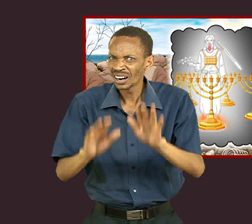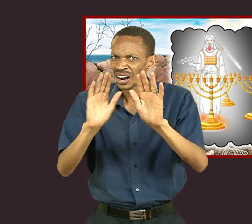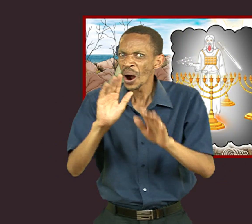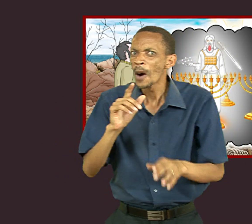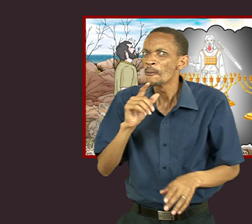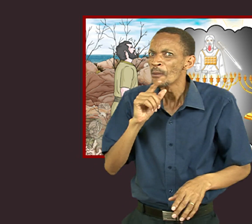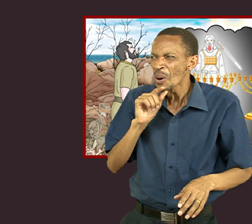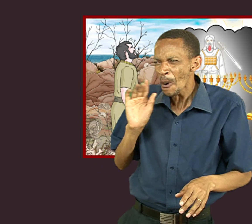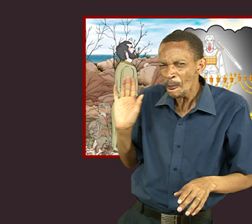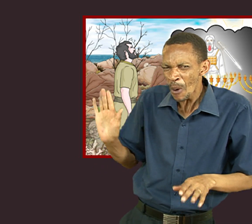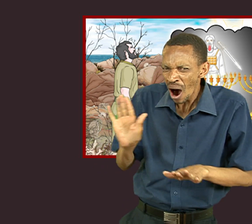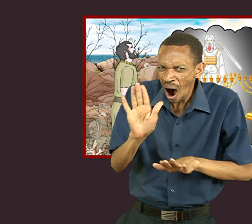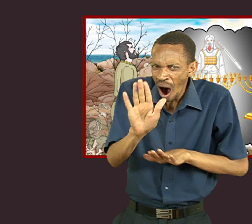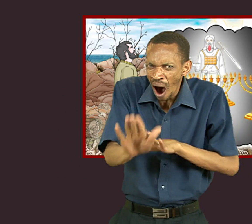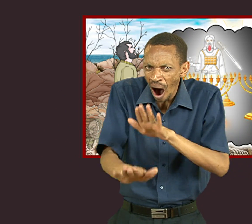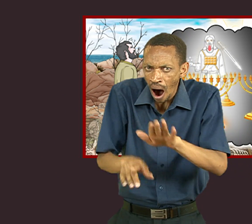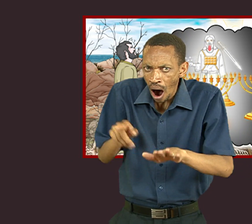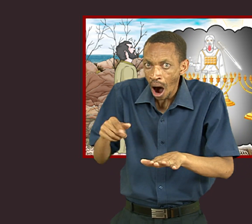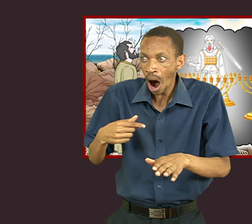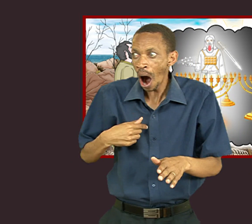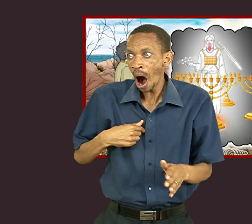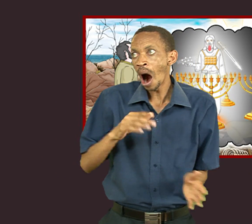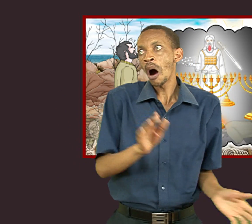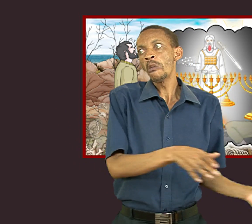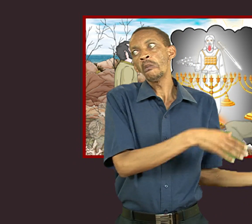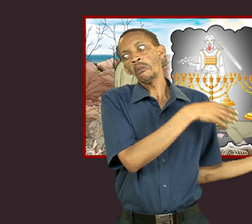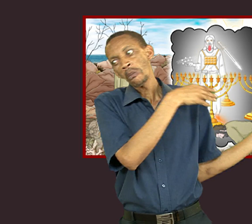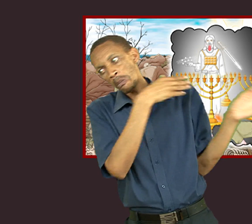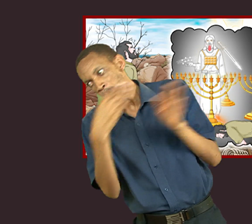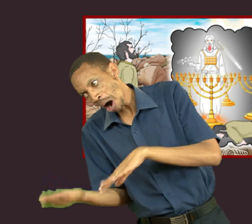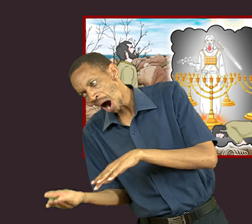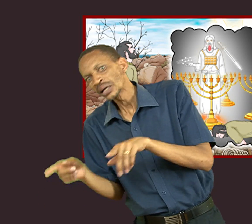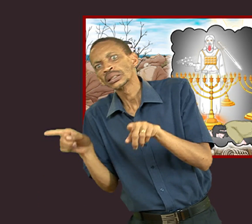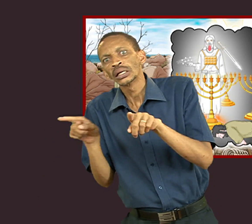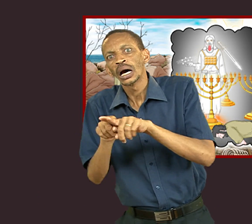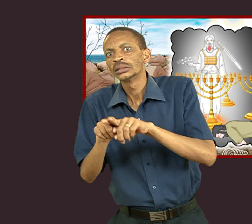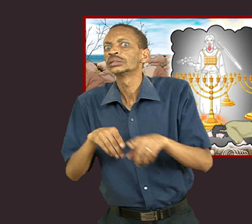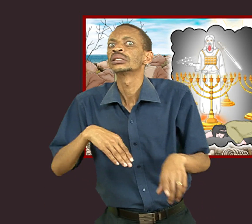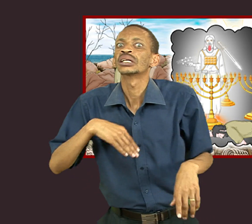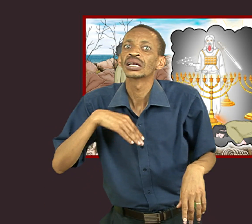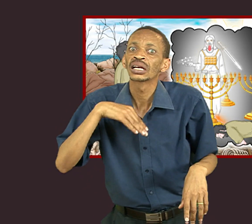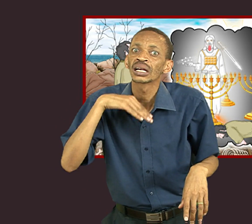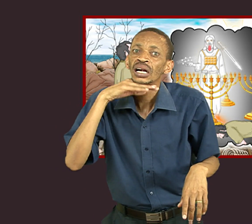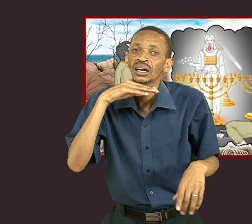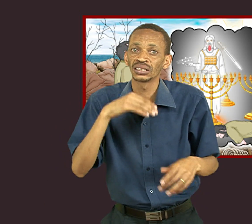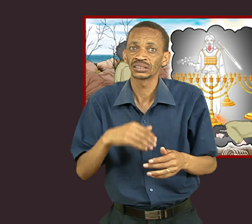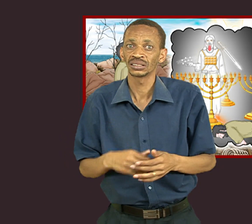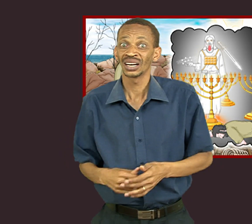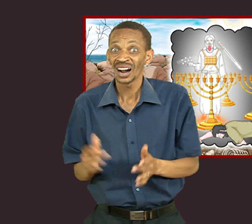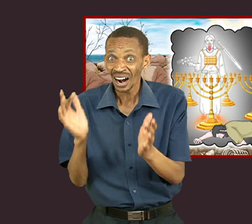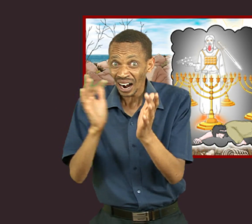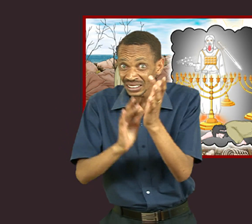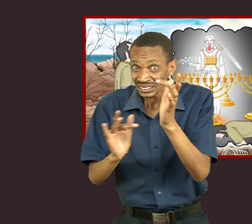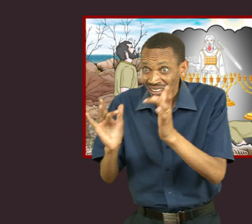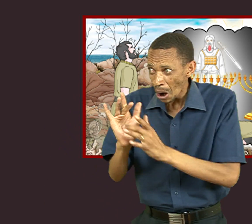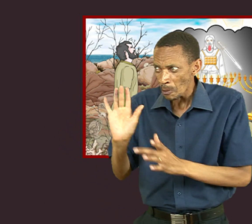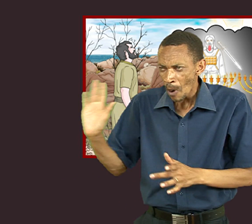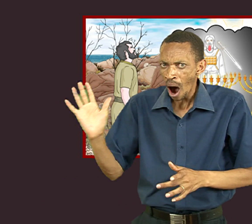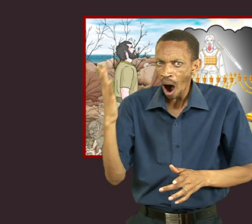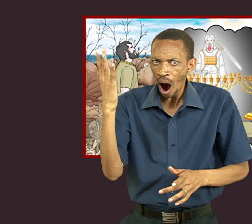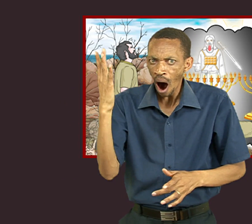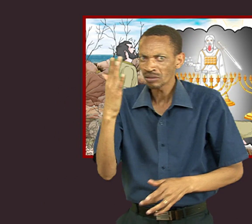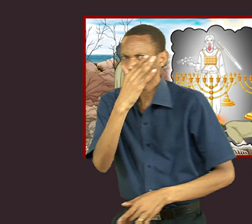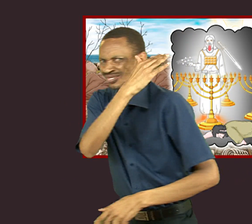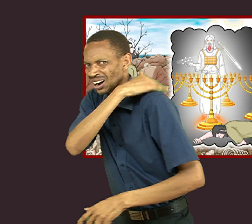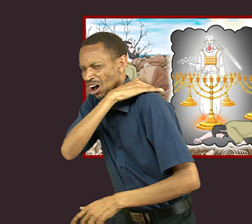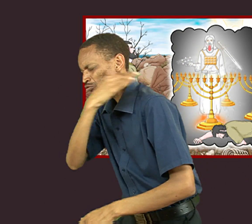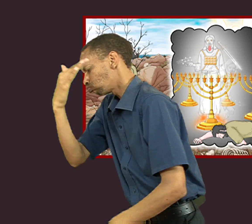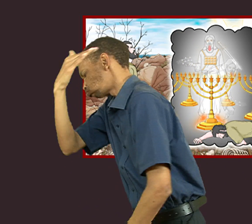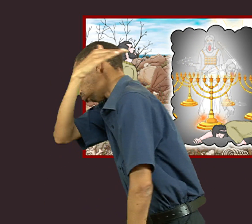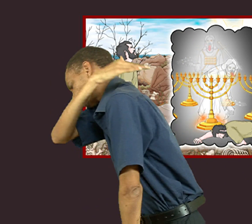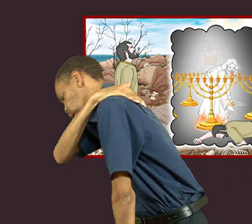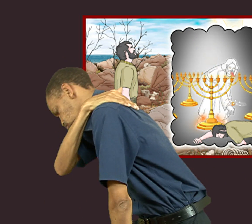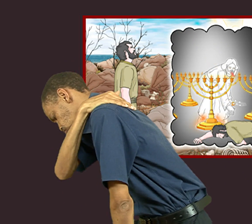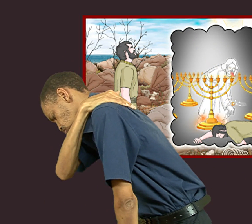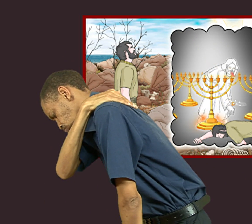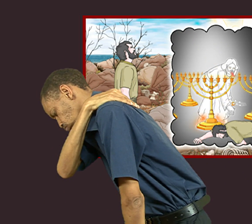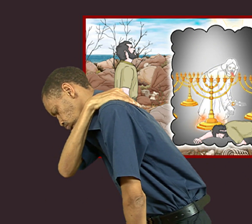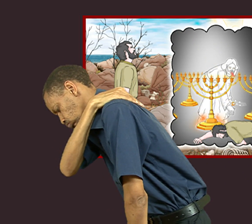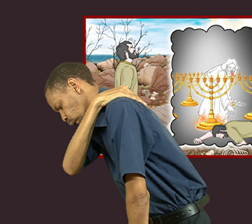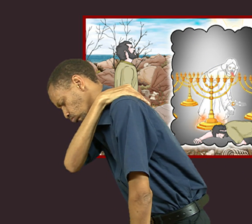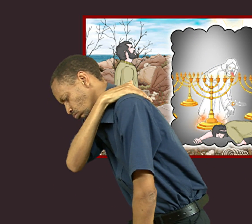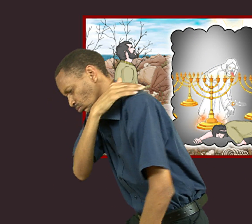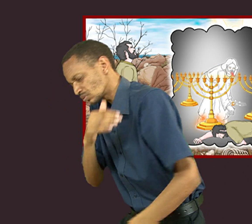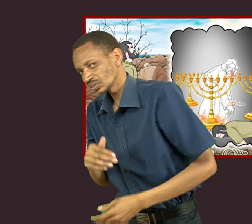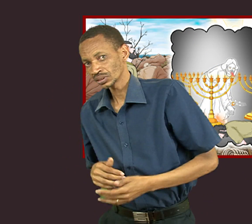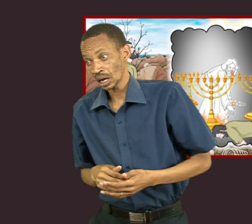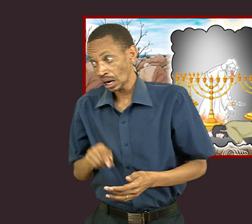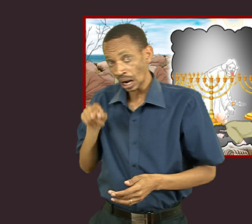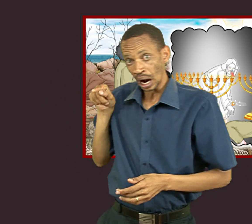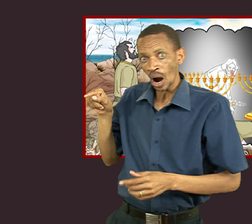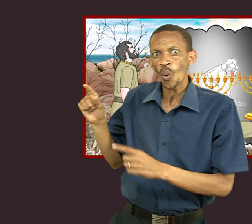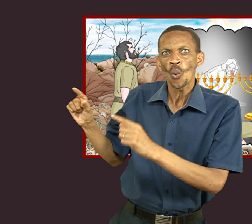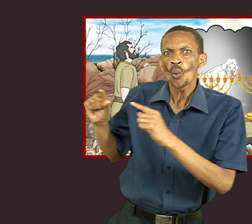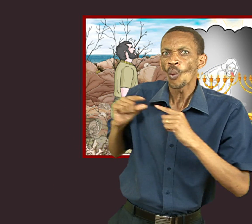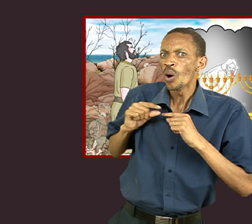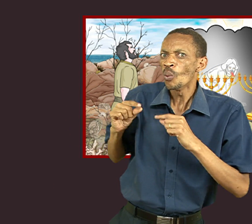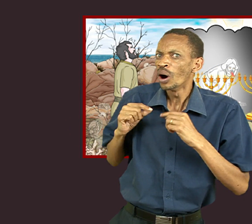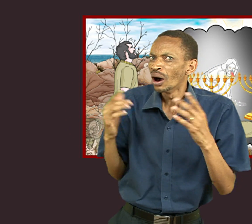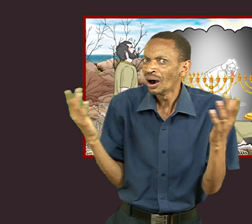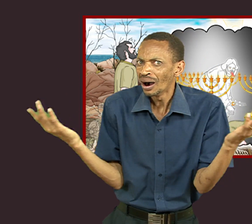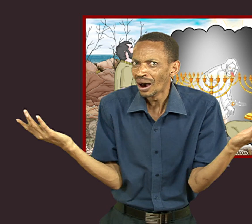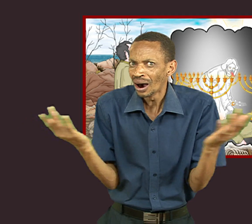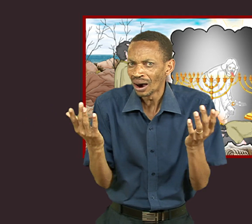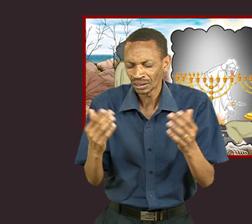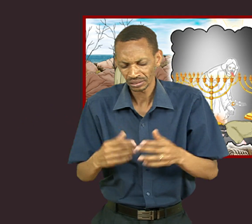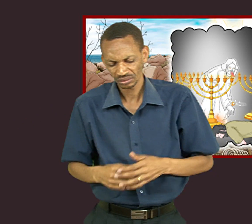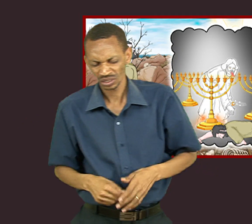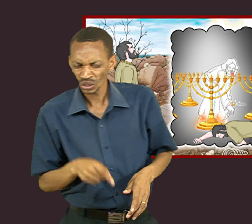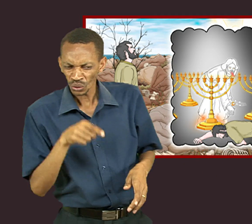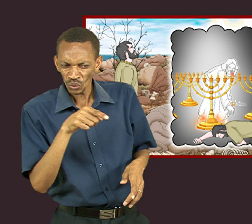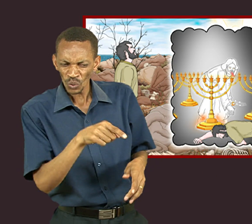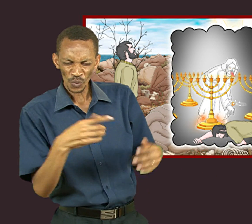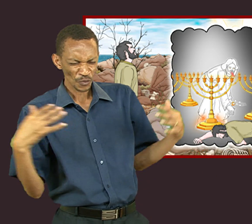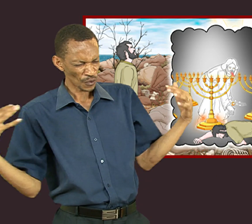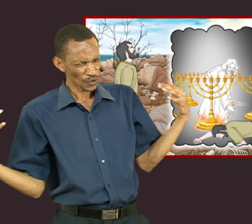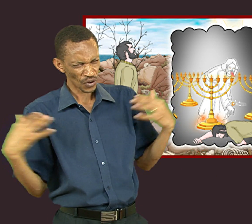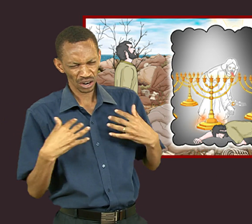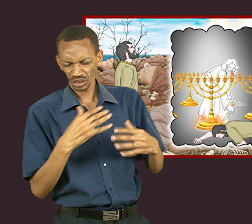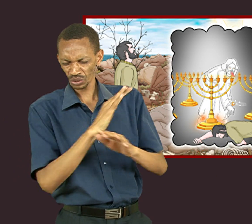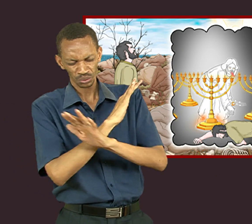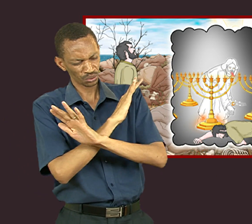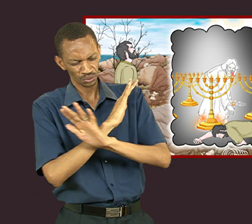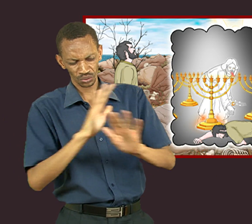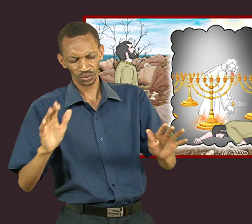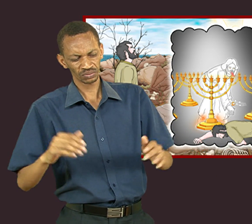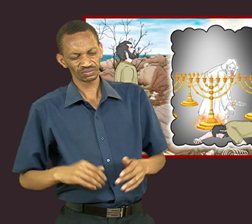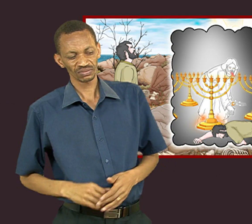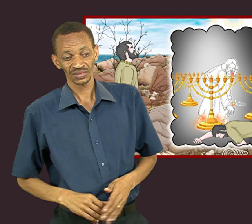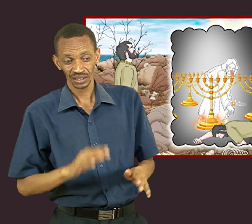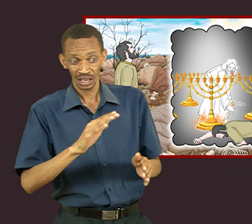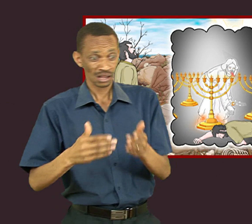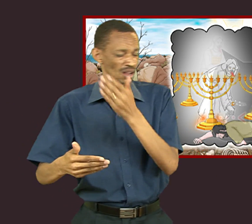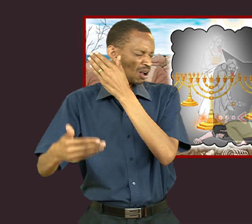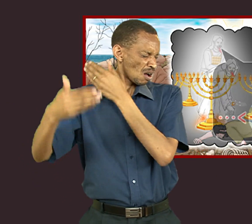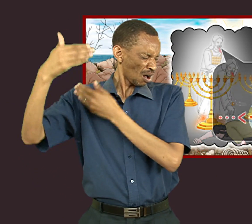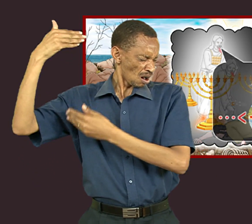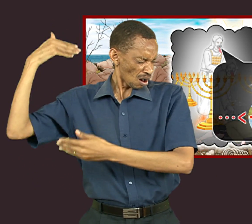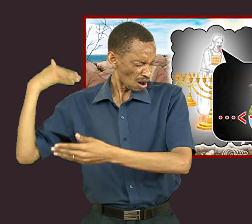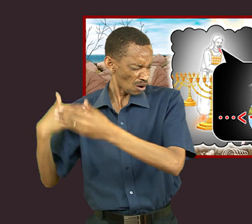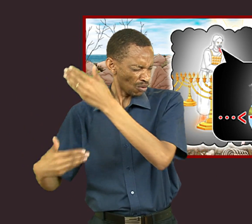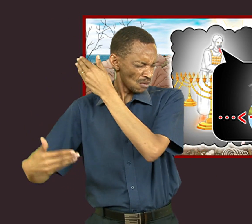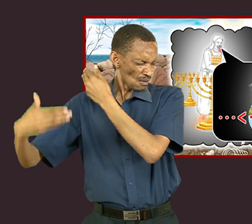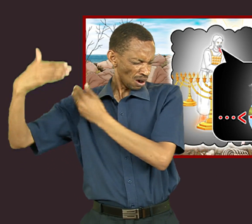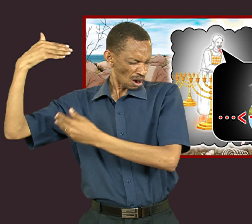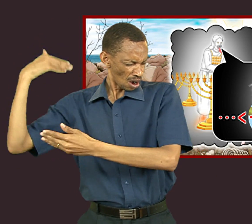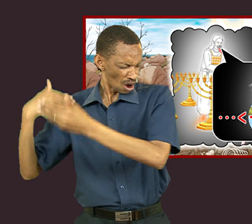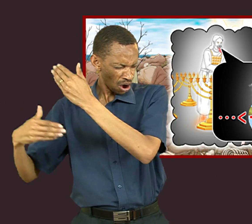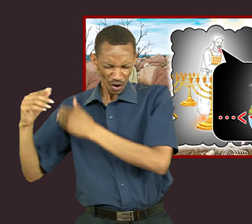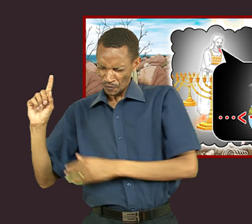When I saw Him, I fell at His feet like a dead man. But He placed His right hand on me and said, “Do not be afraid.